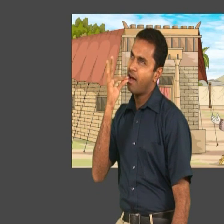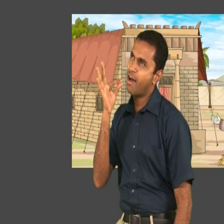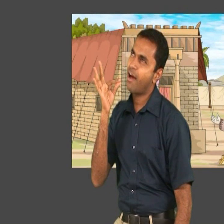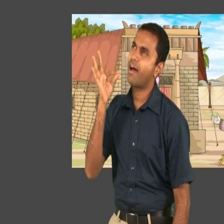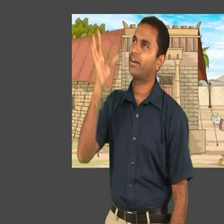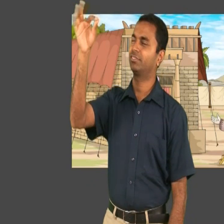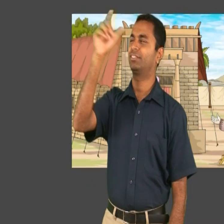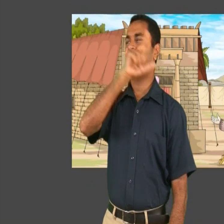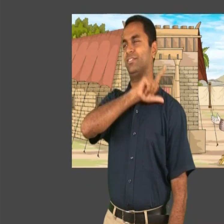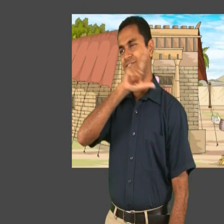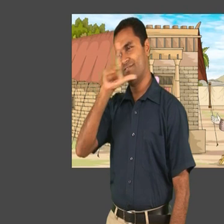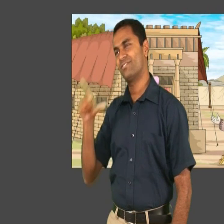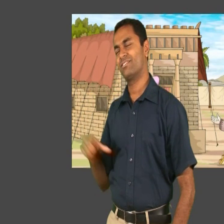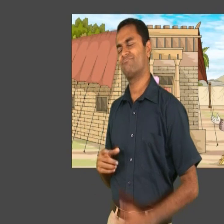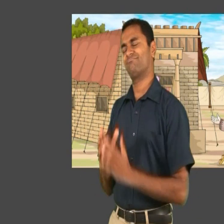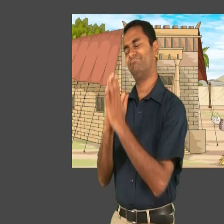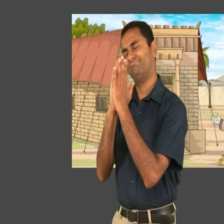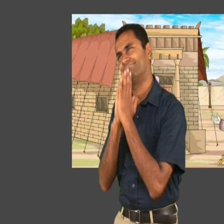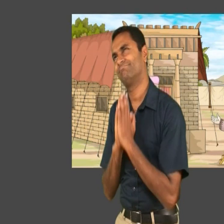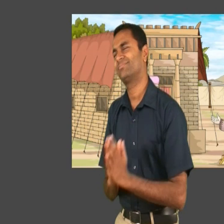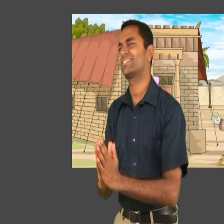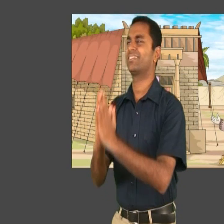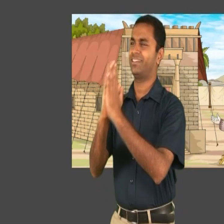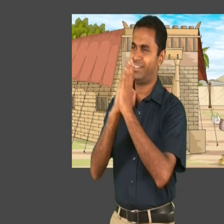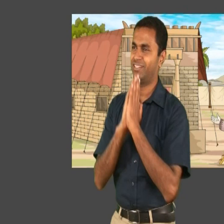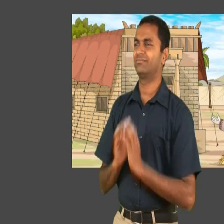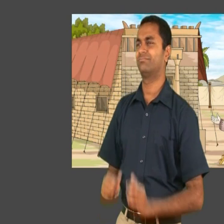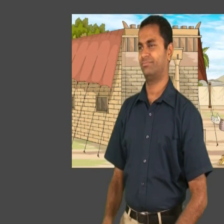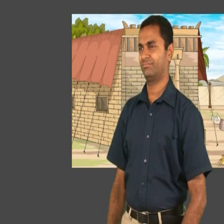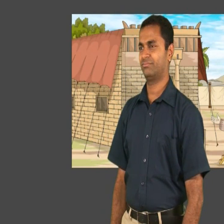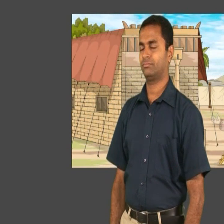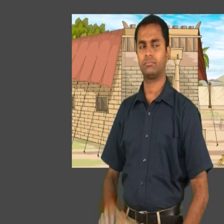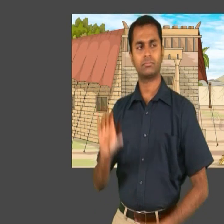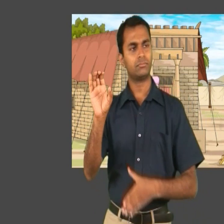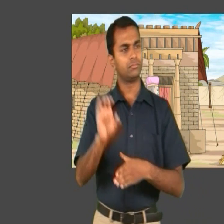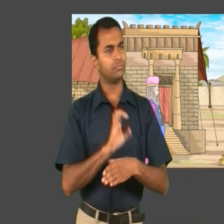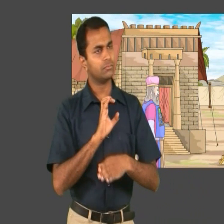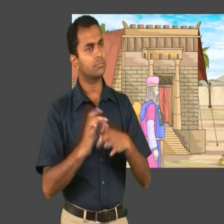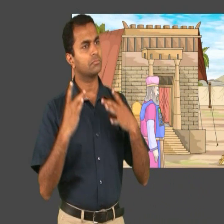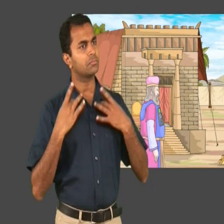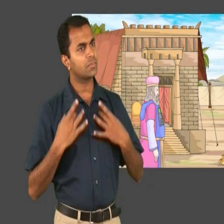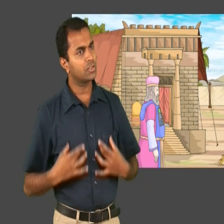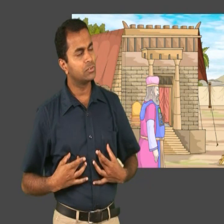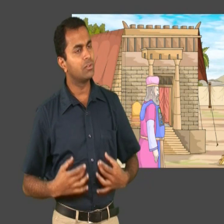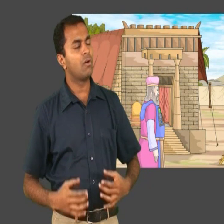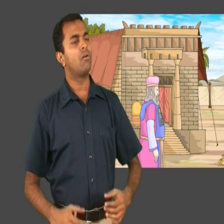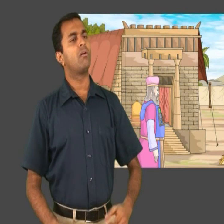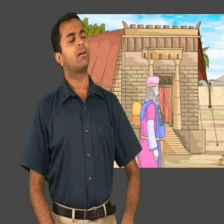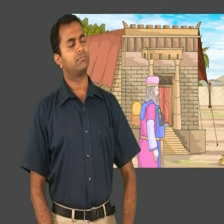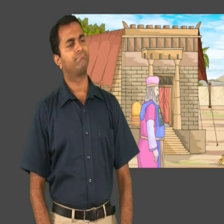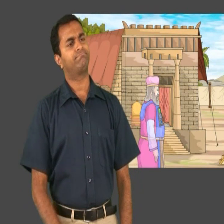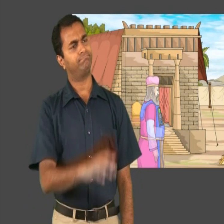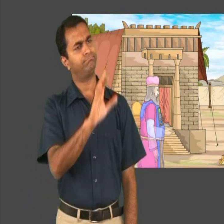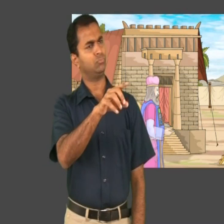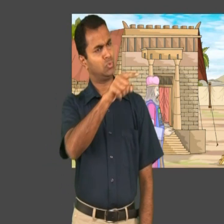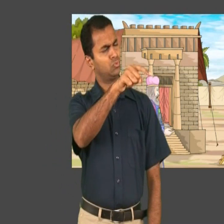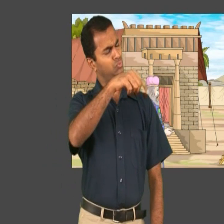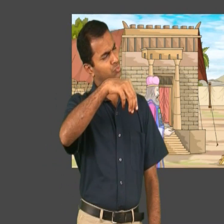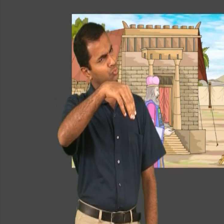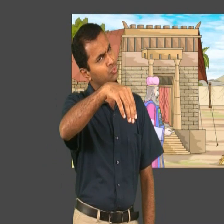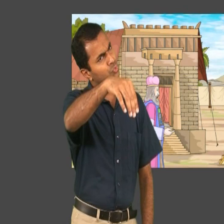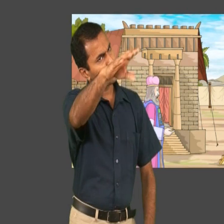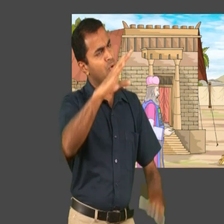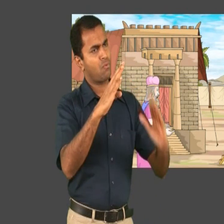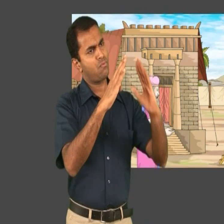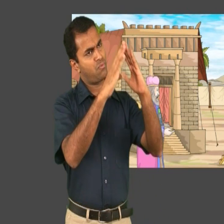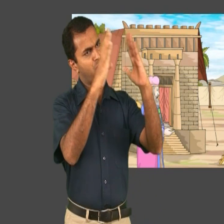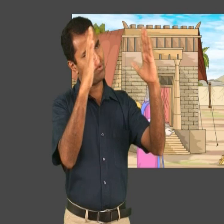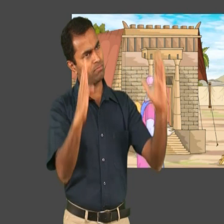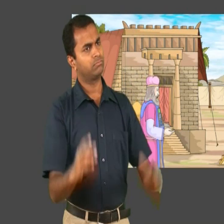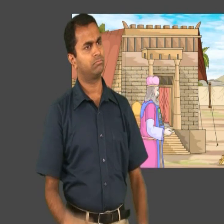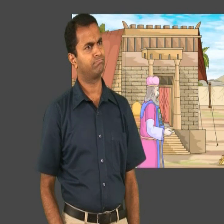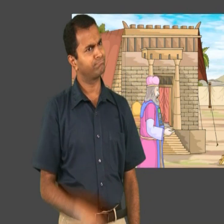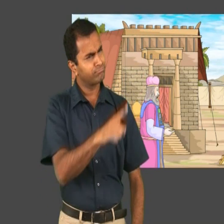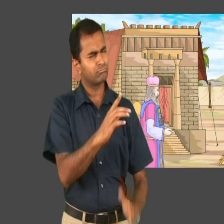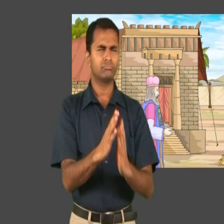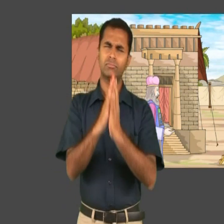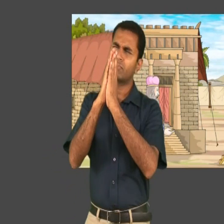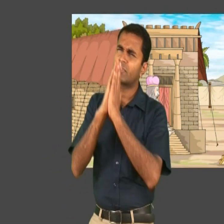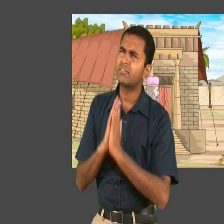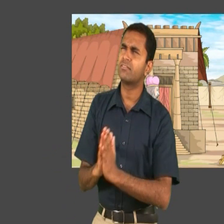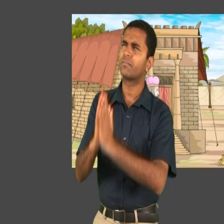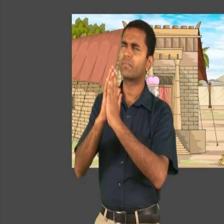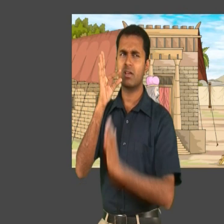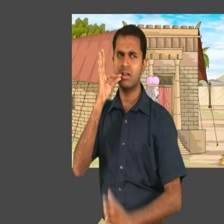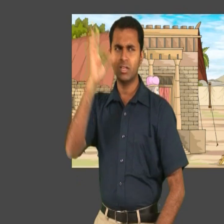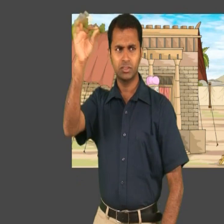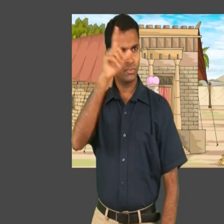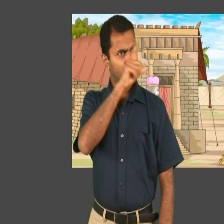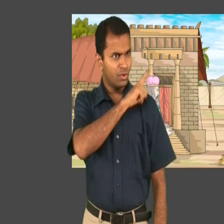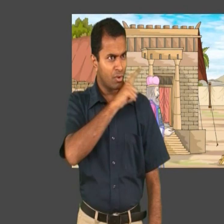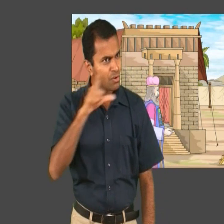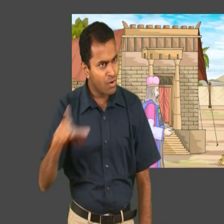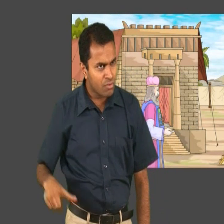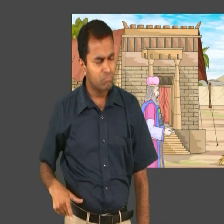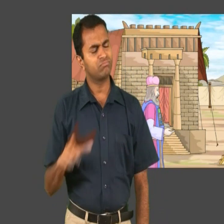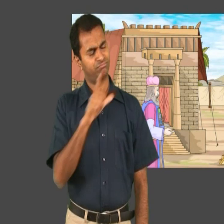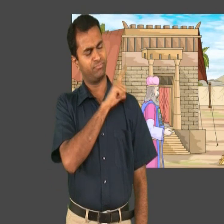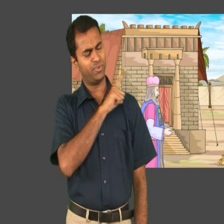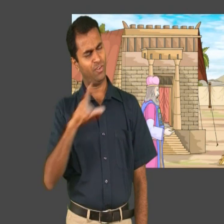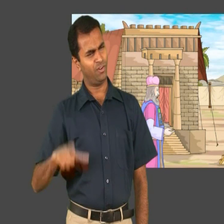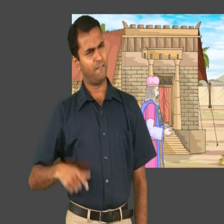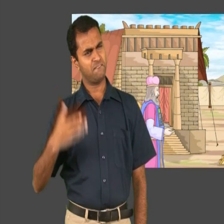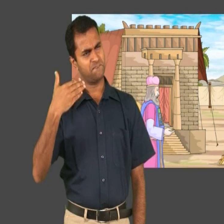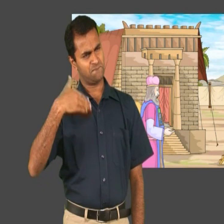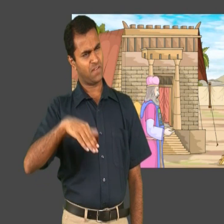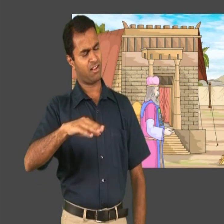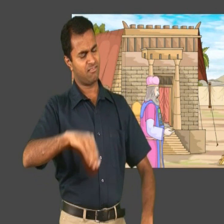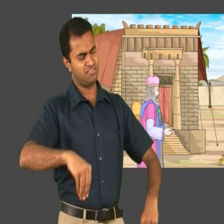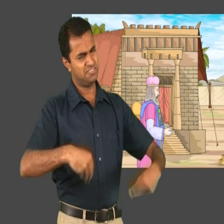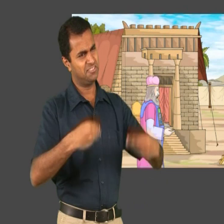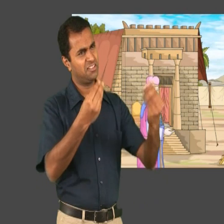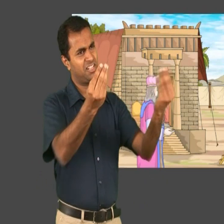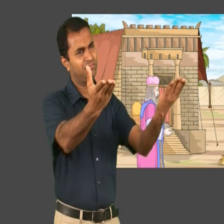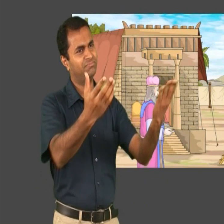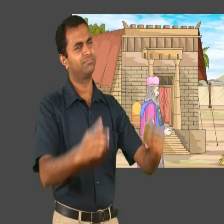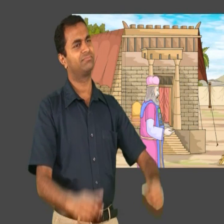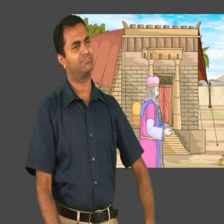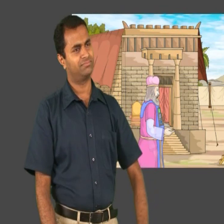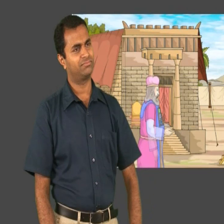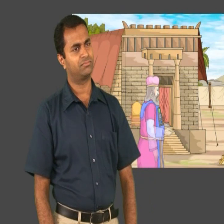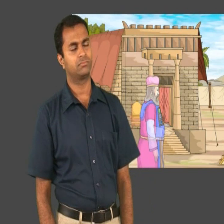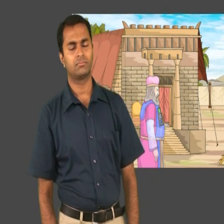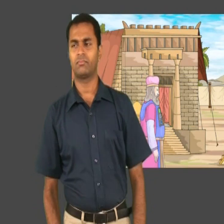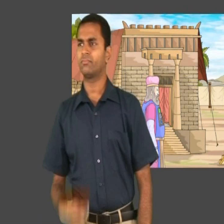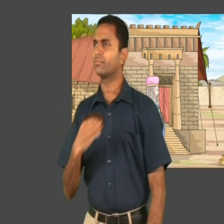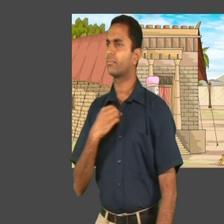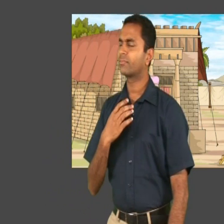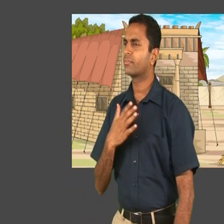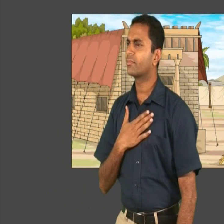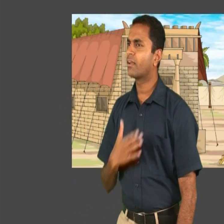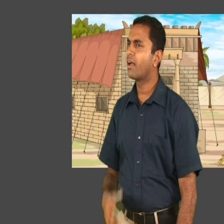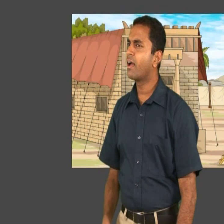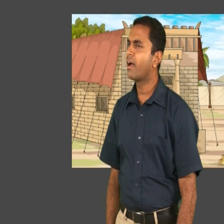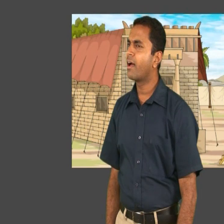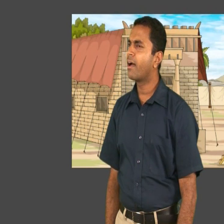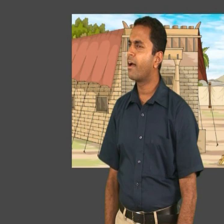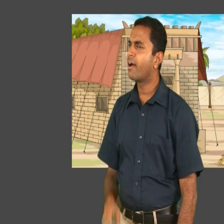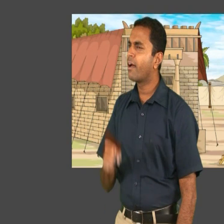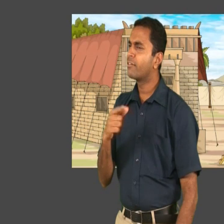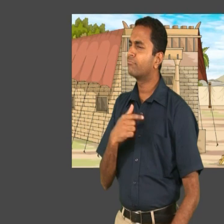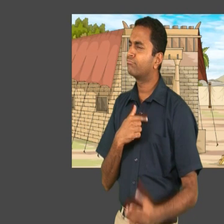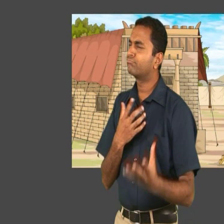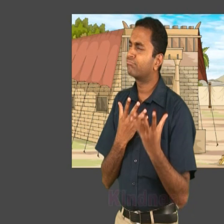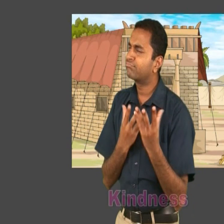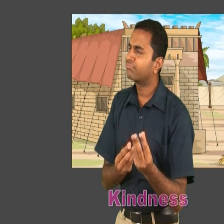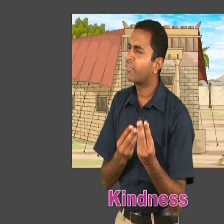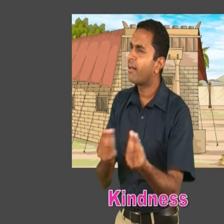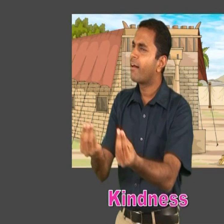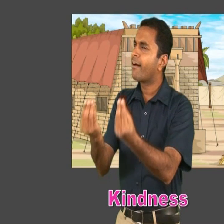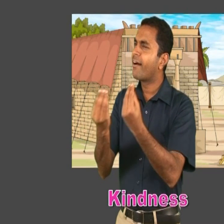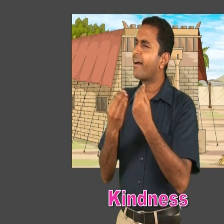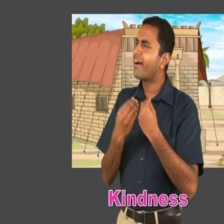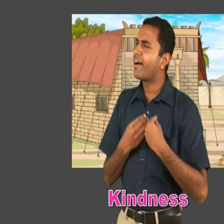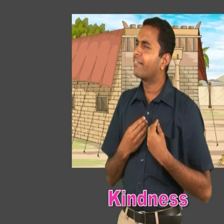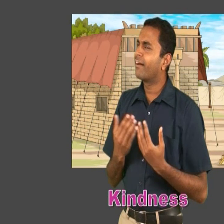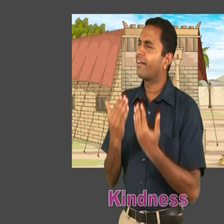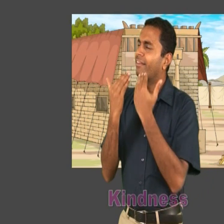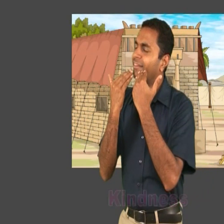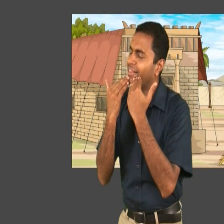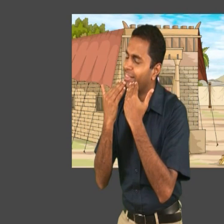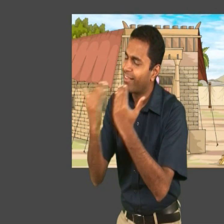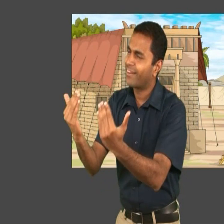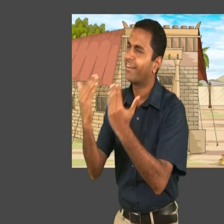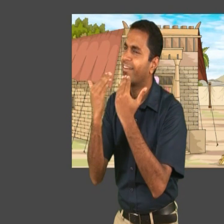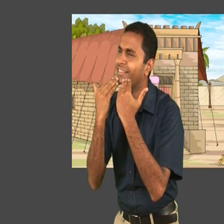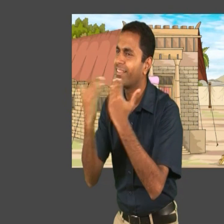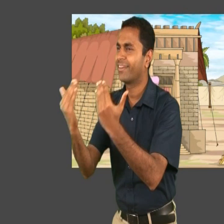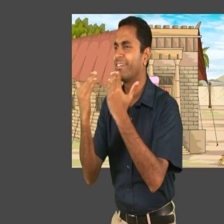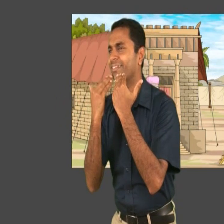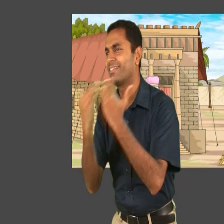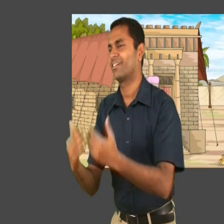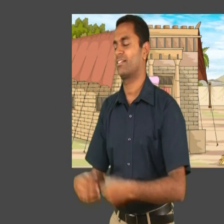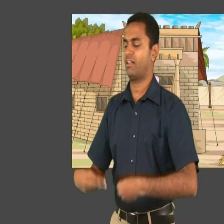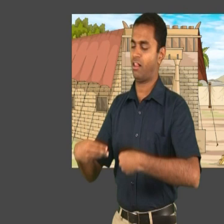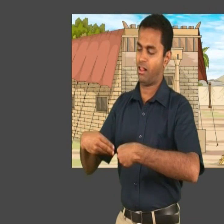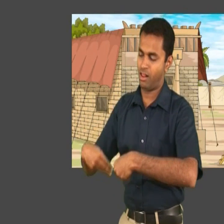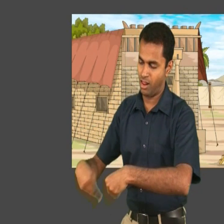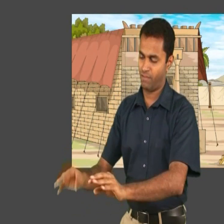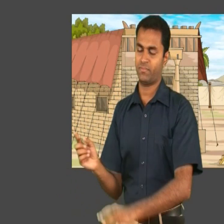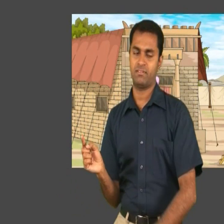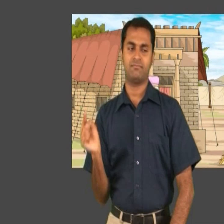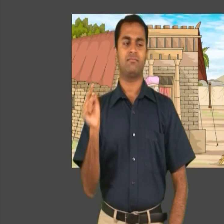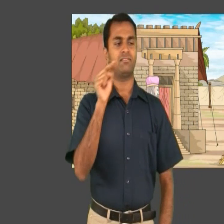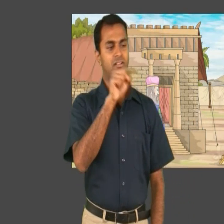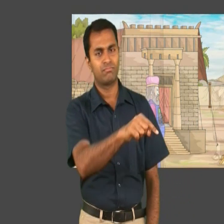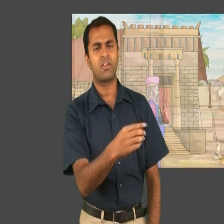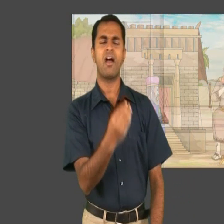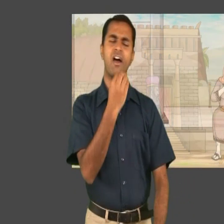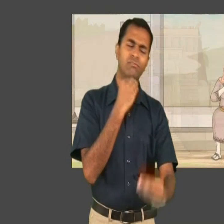for all this time I have been praying out of the depth of my anguish and grief.” “Go in peace,” Eli replied, “and may the God of Israel grant the petition you have asked of Him.”